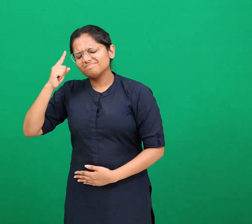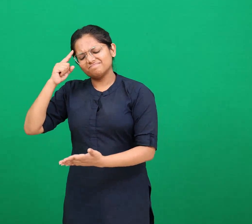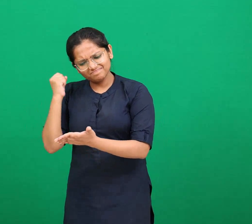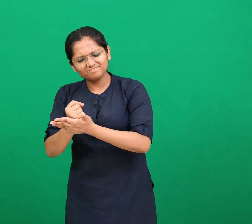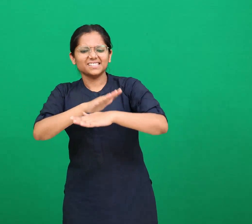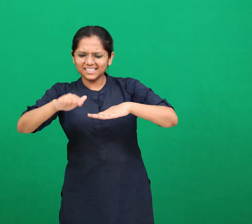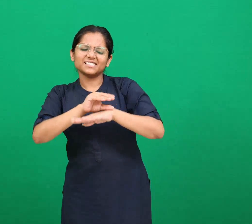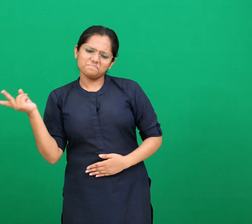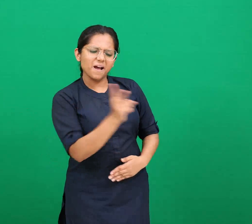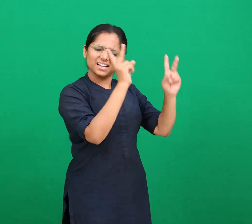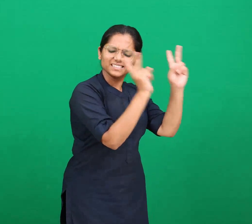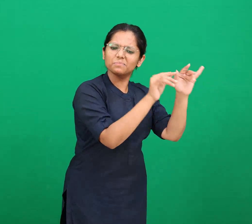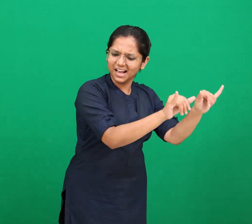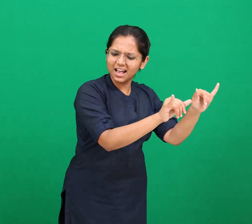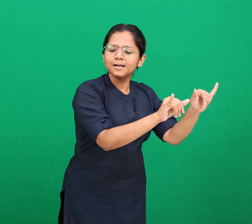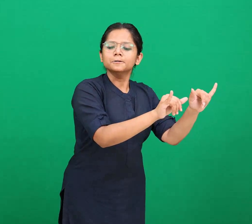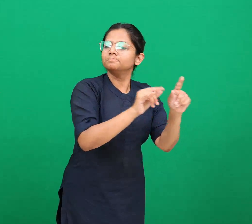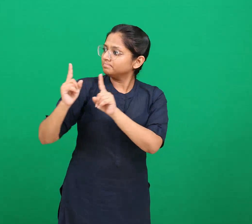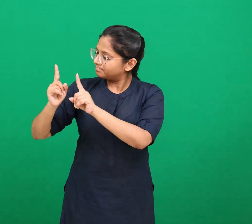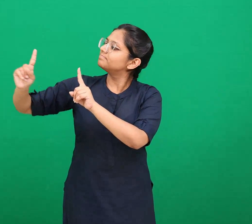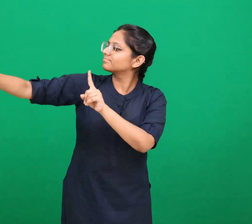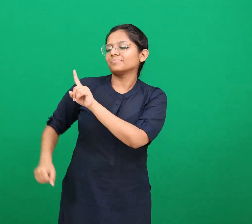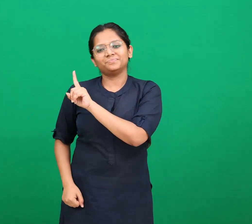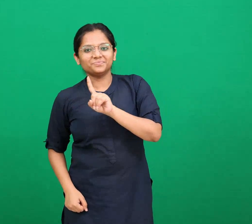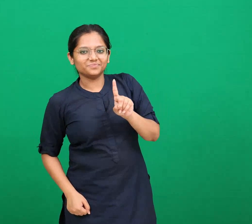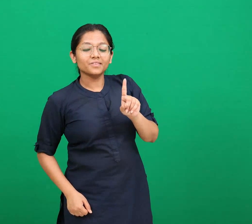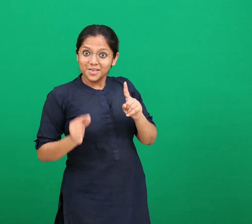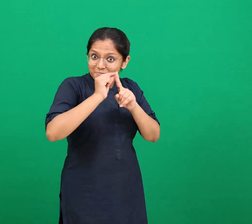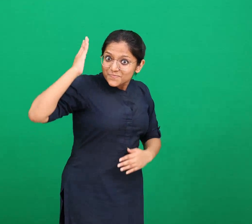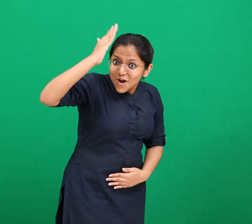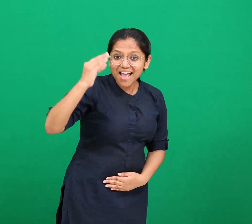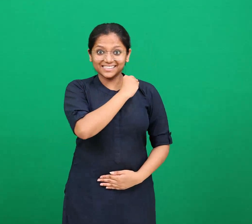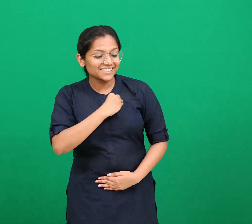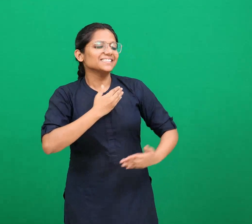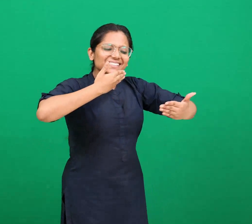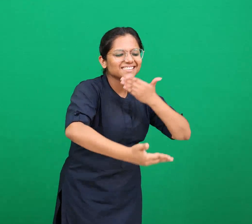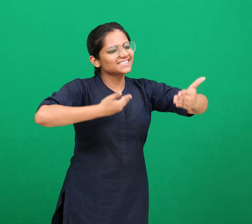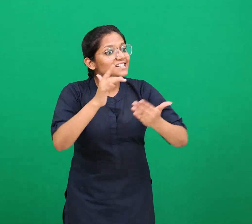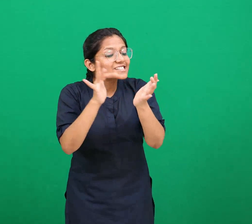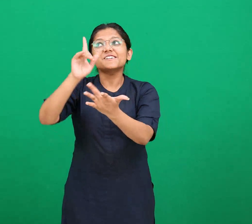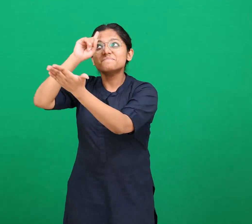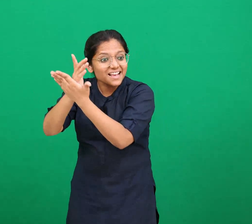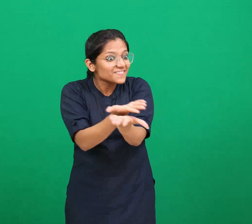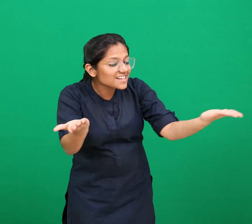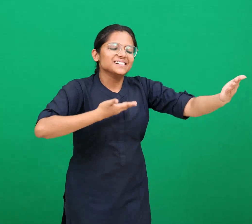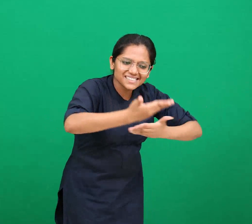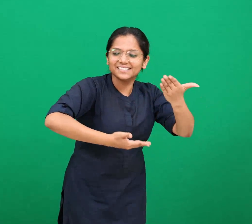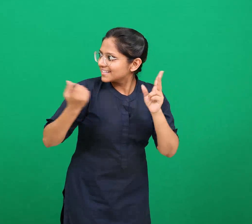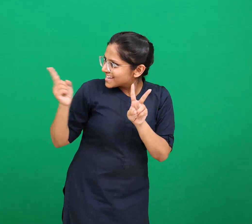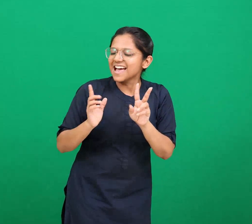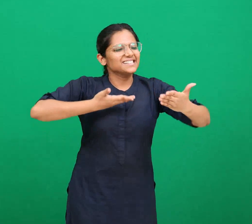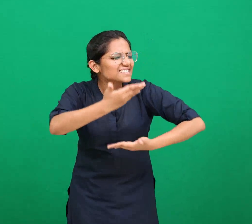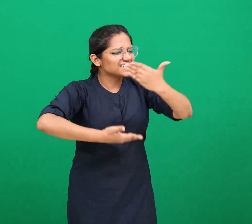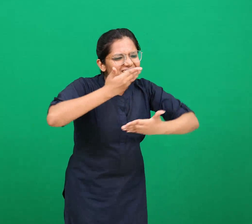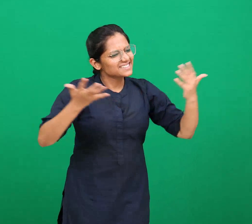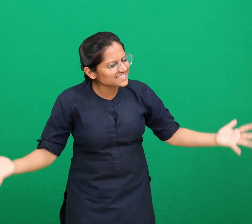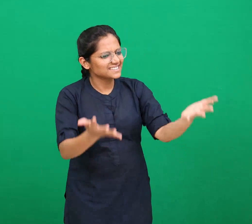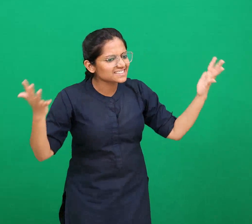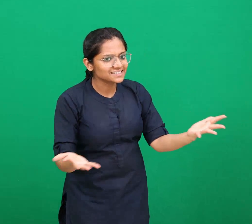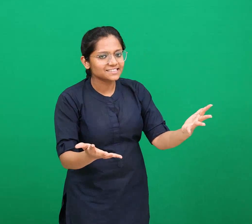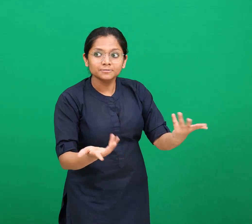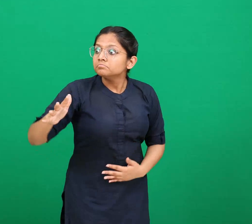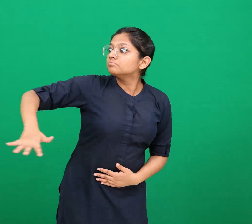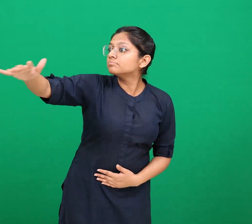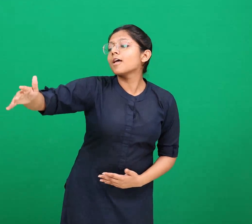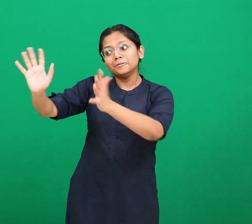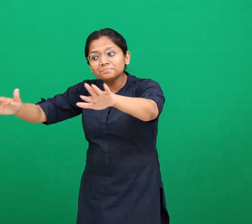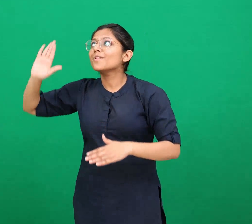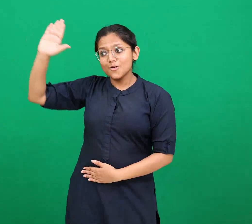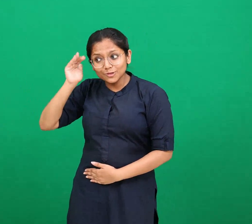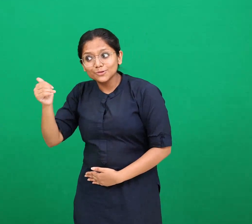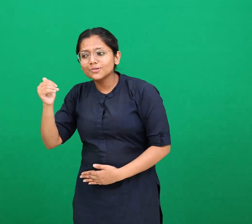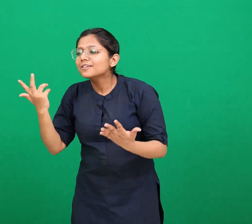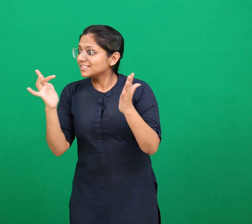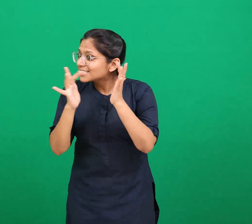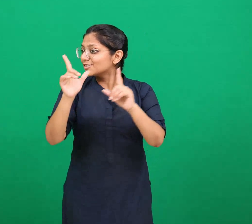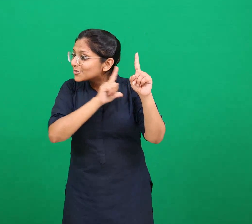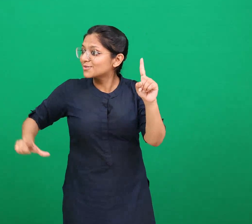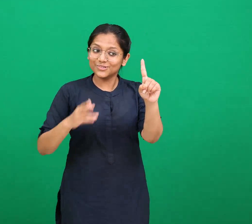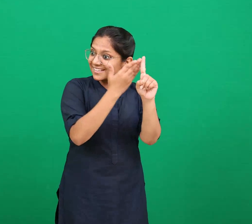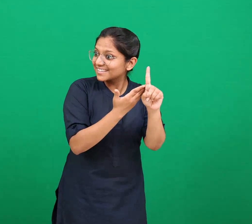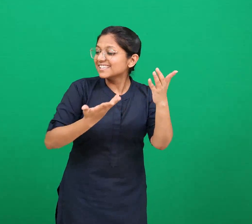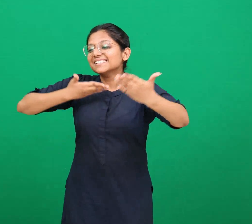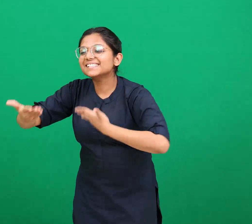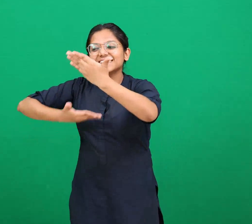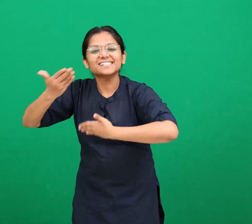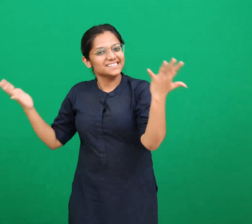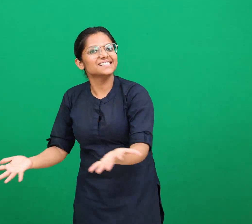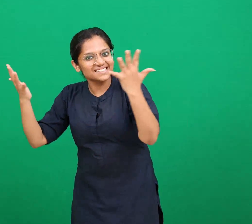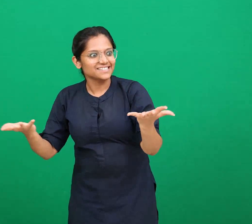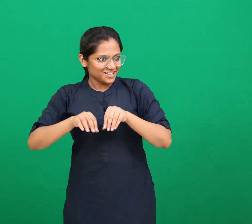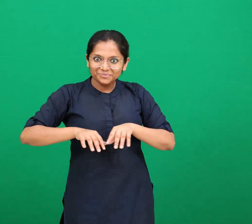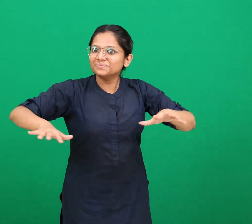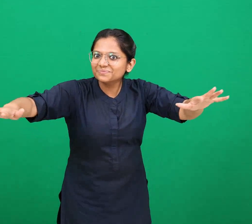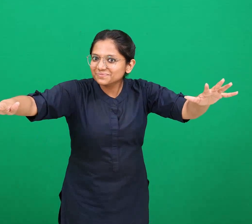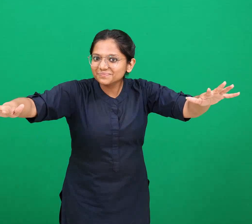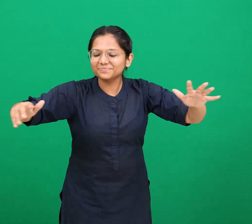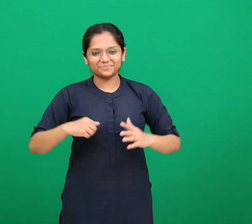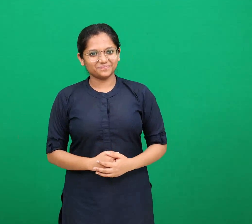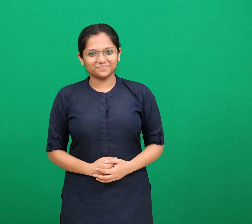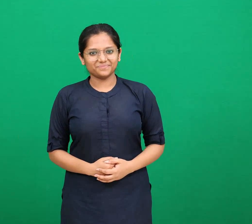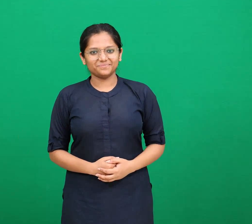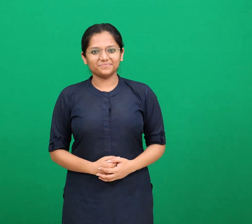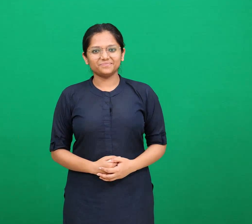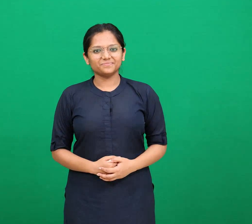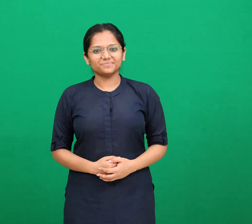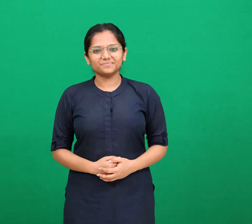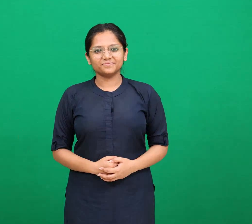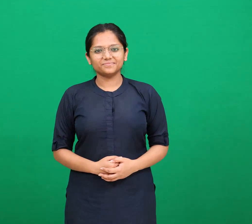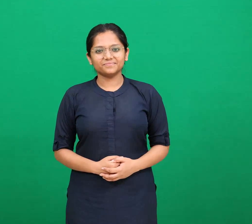But Paul and Barnabas remained at Antioch, along with many others, teaching and preaching the word of the Lord.